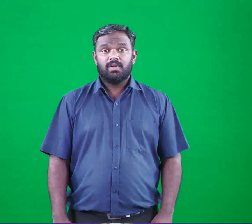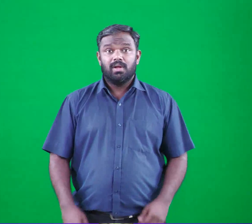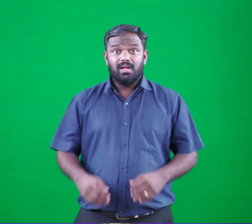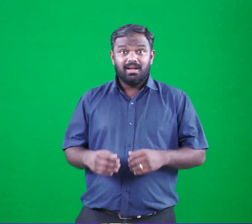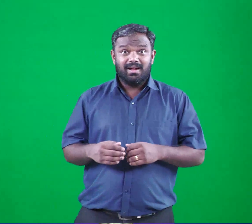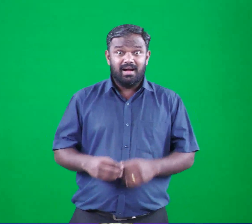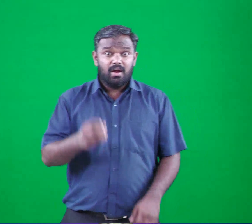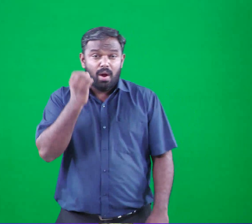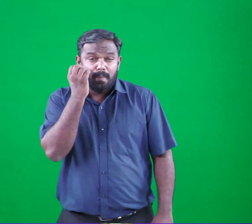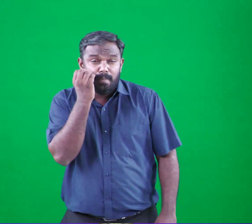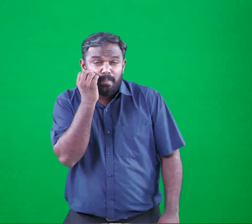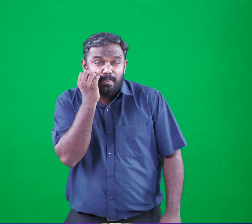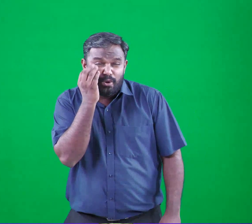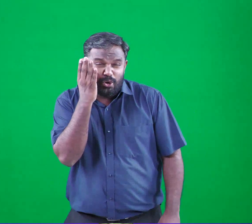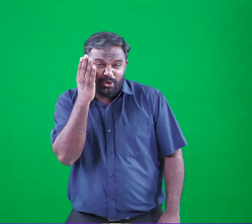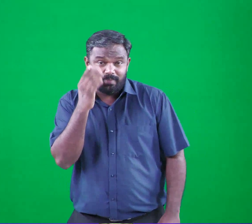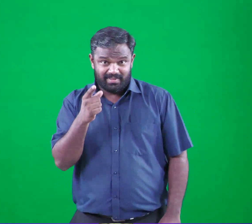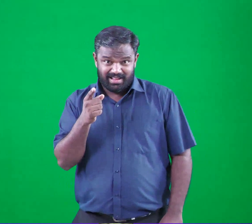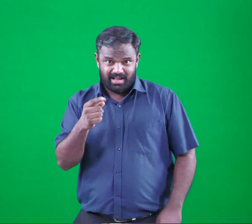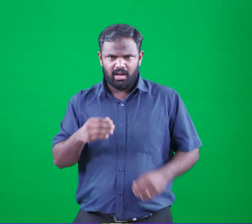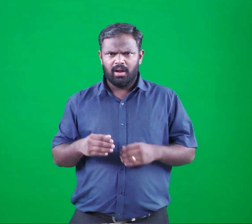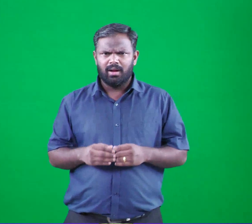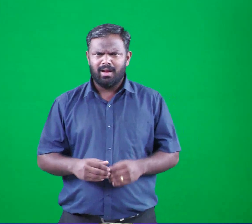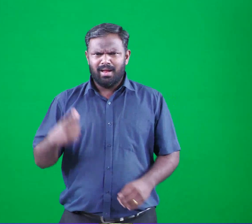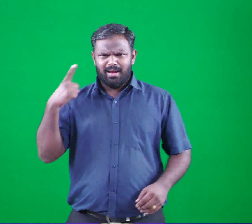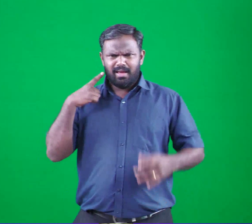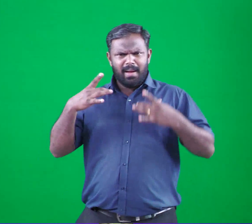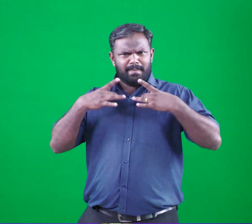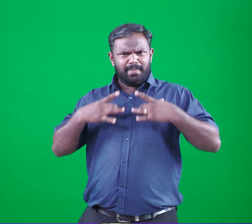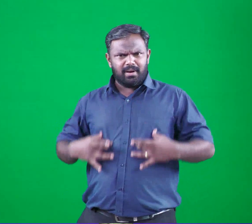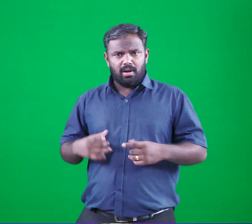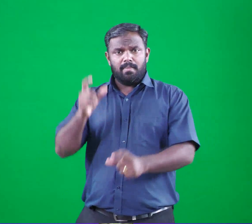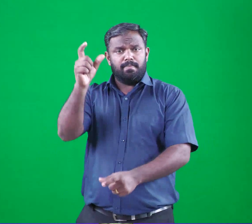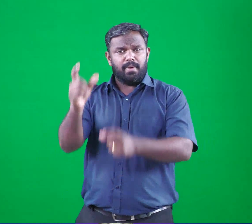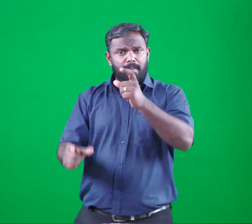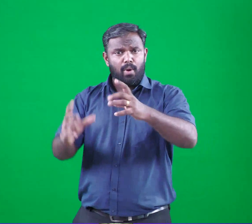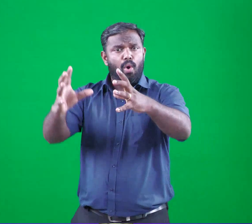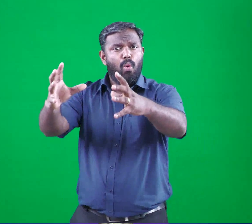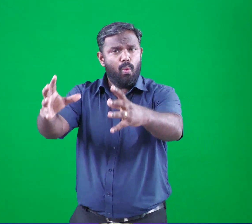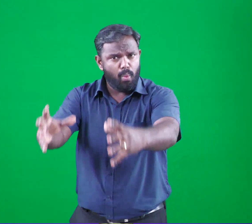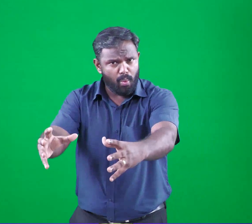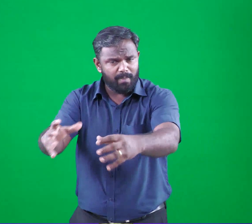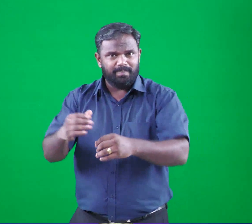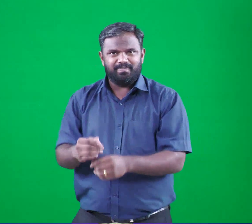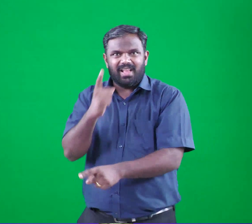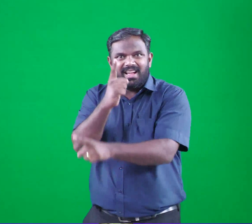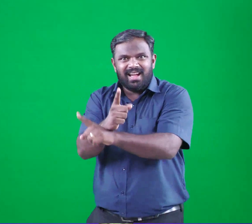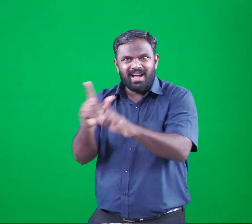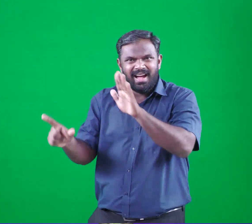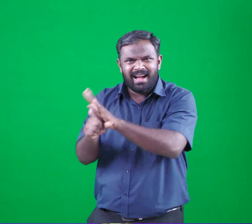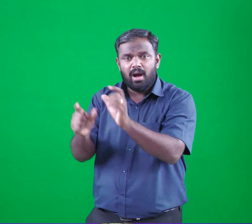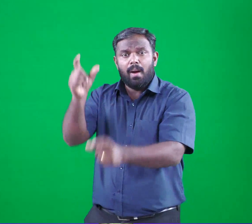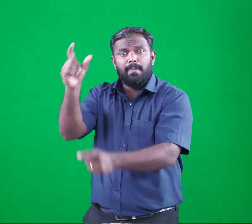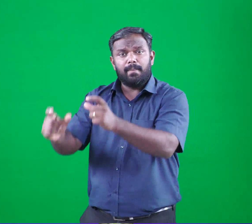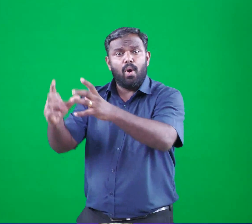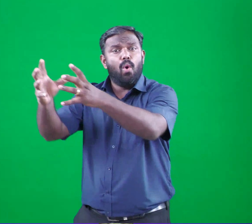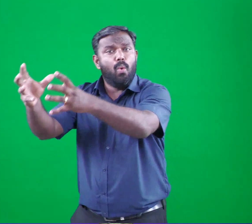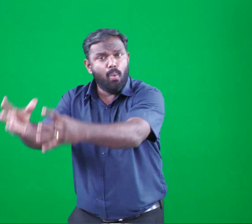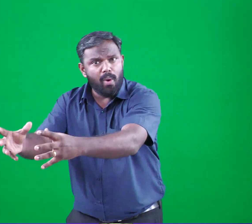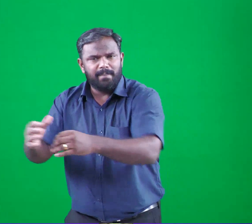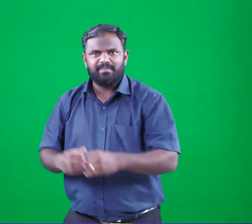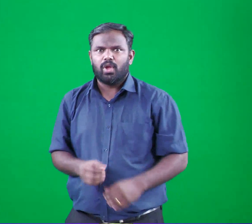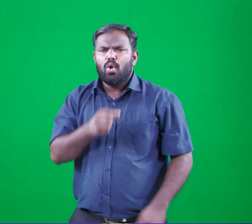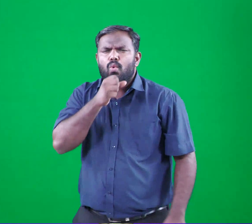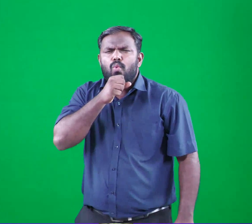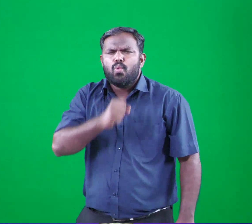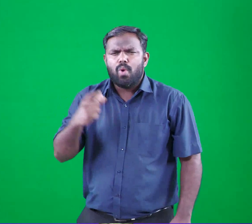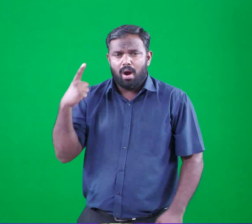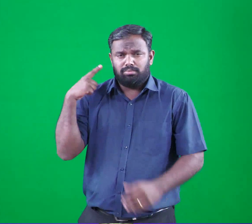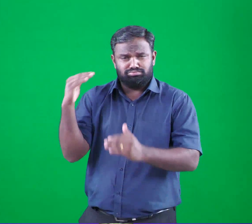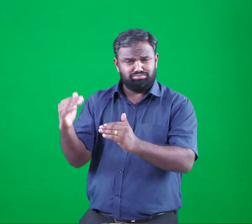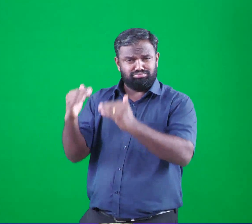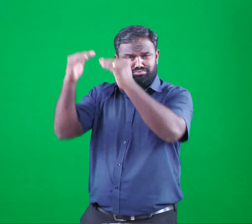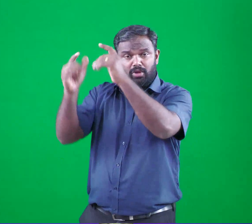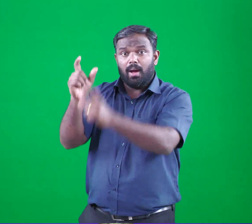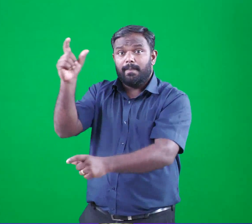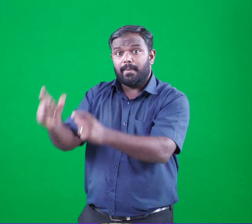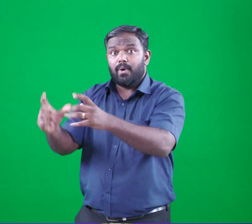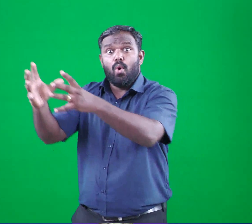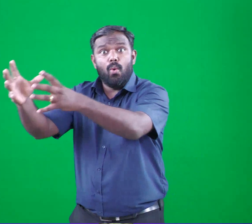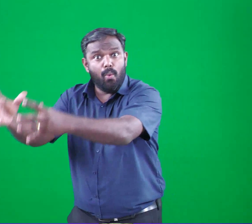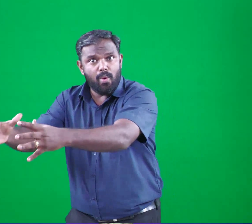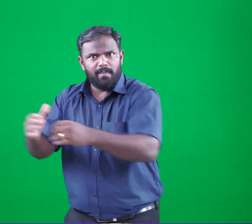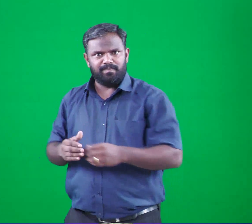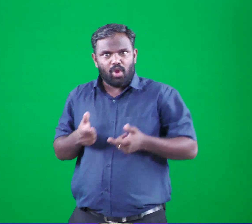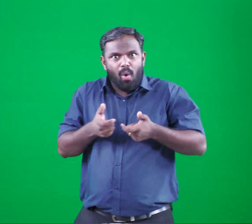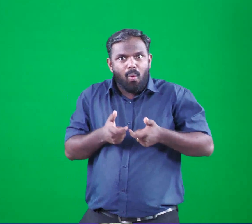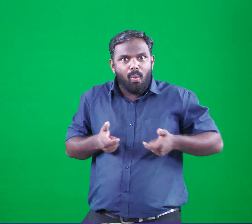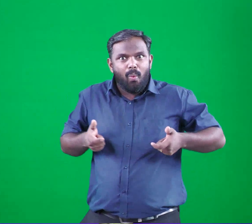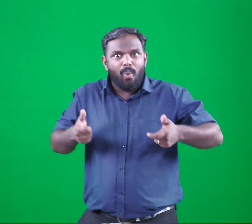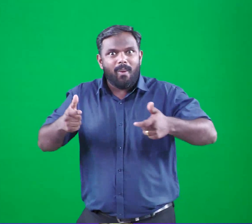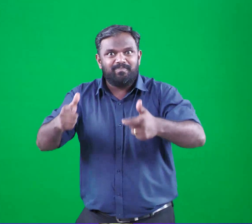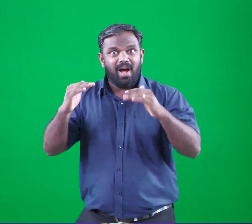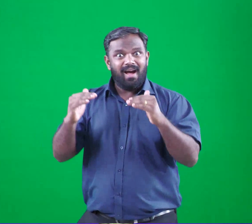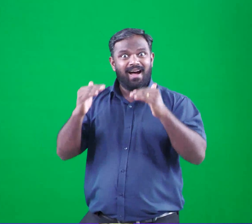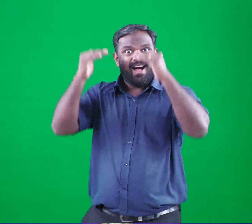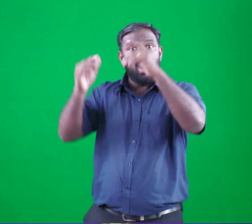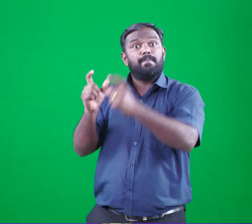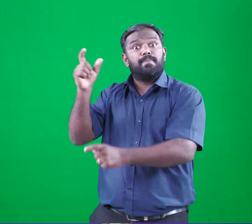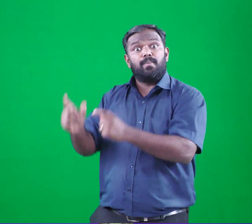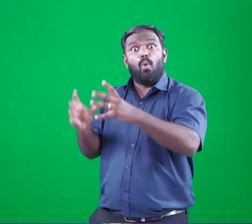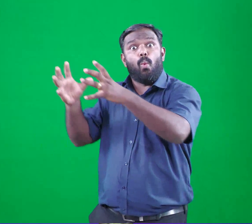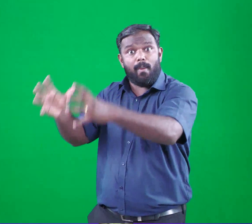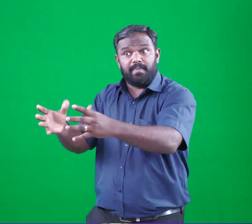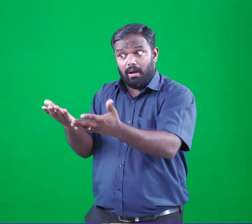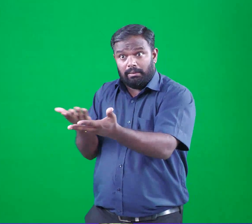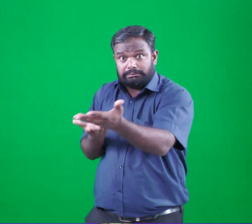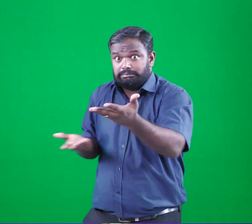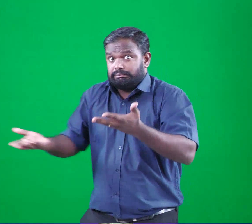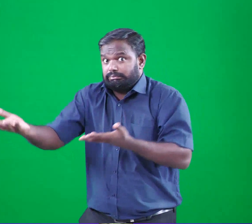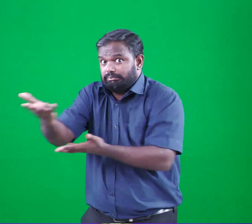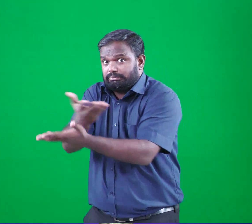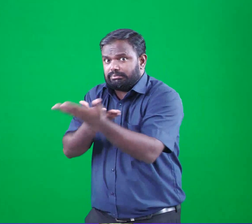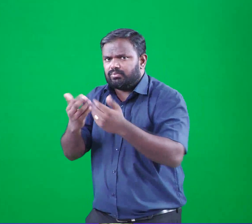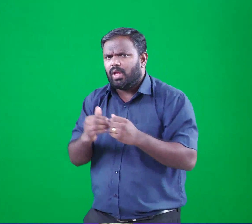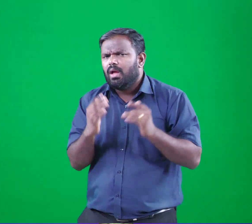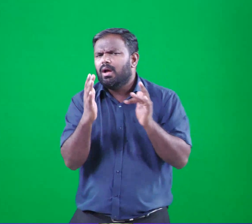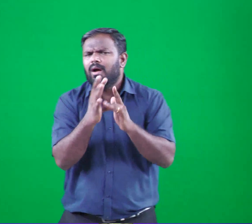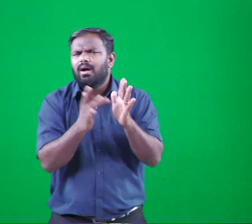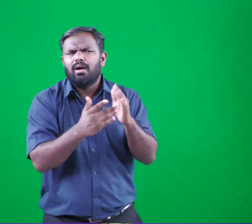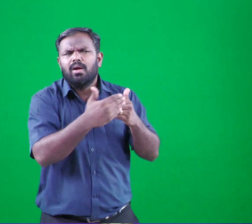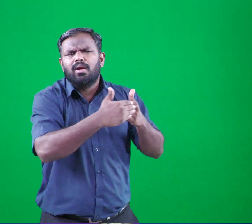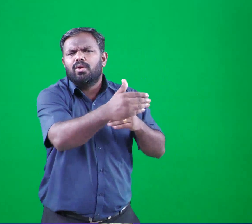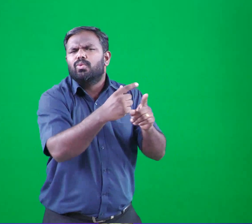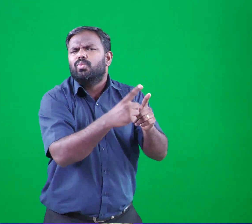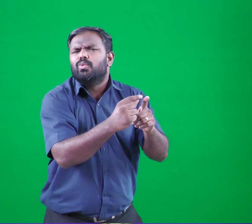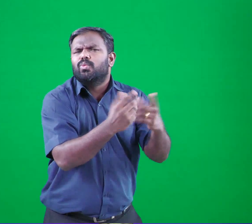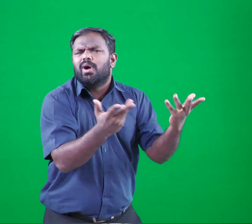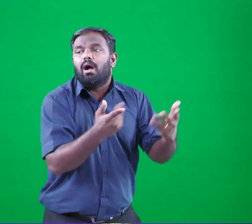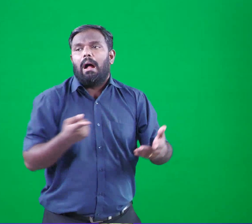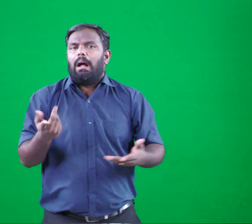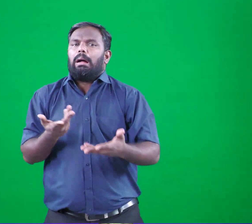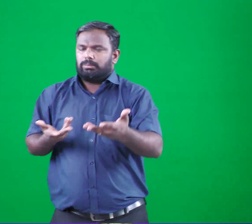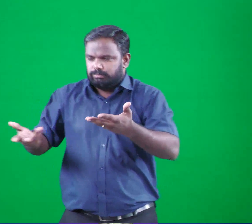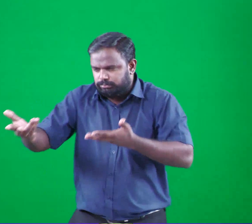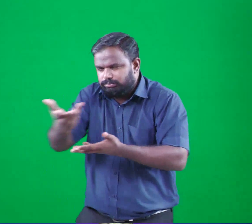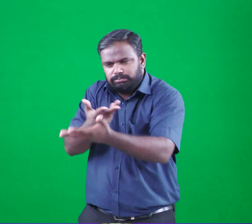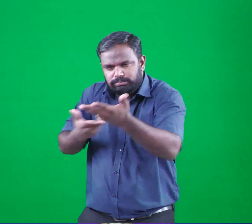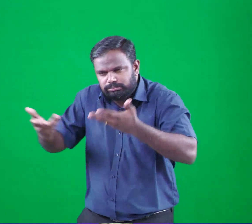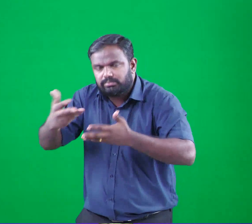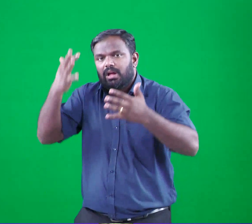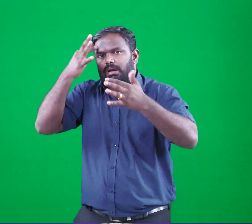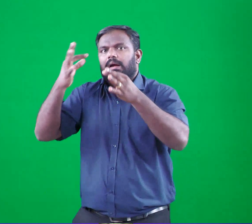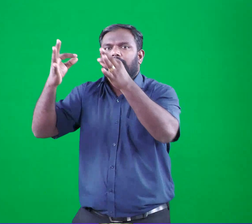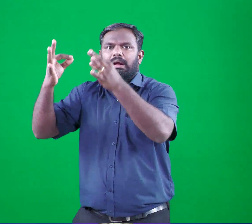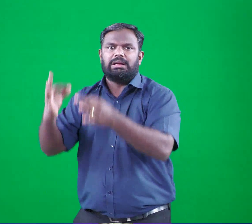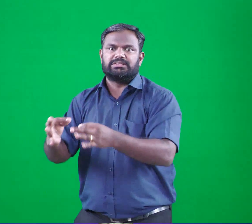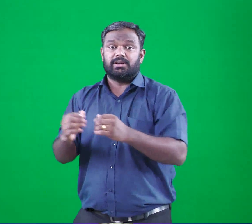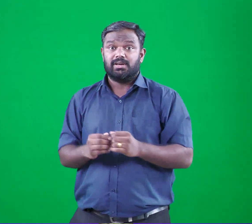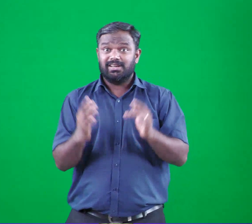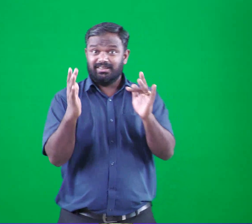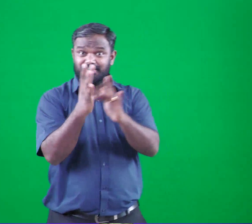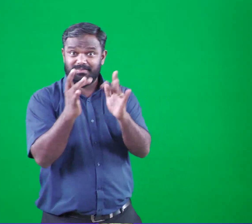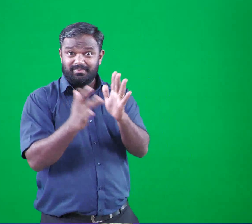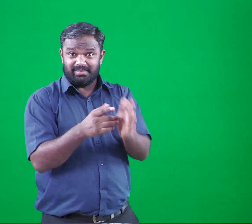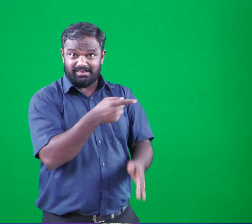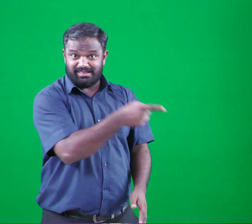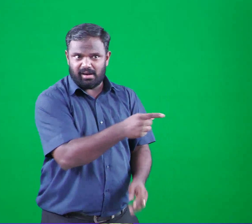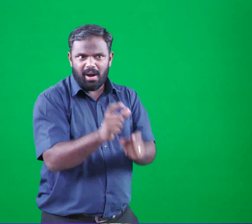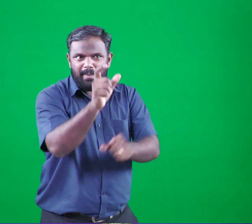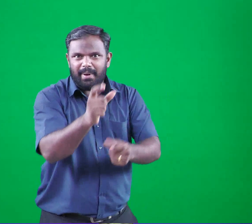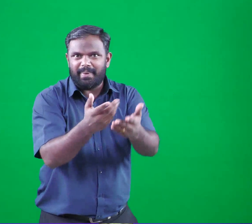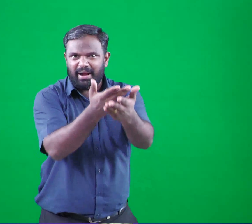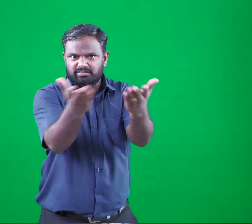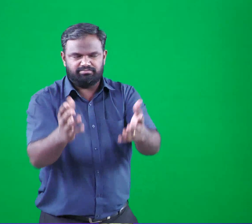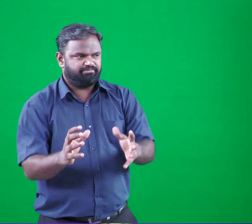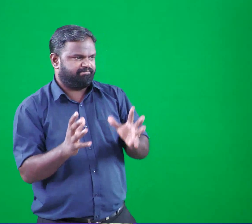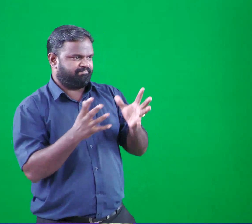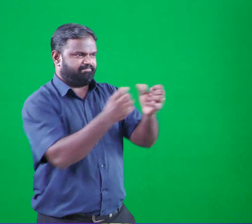Early in the morning, the chief priests, elders, scribes, and the whole Sanhedrin devised a plan.